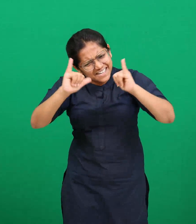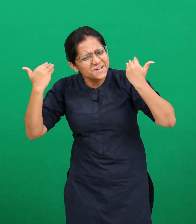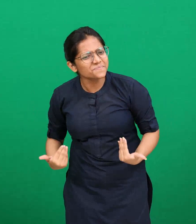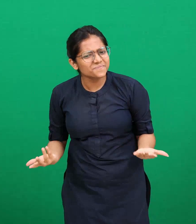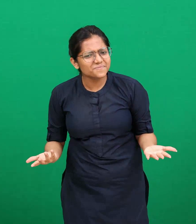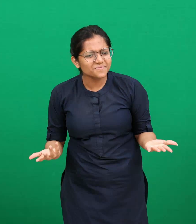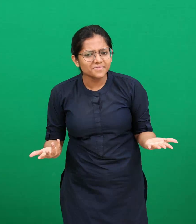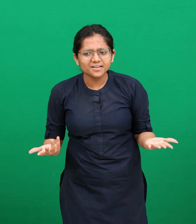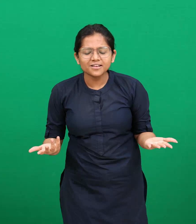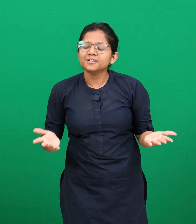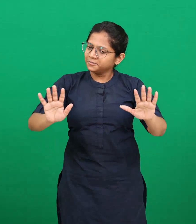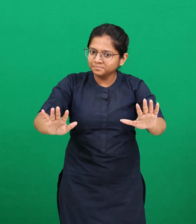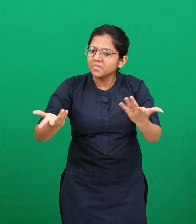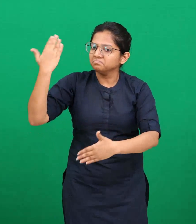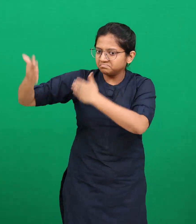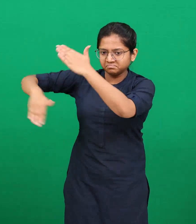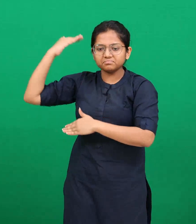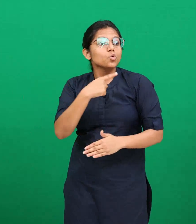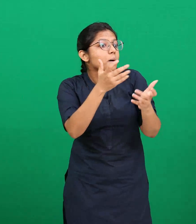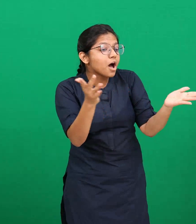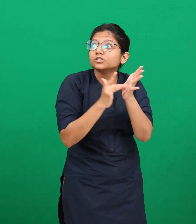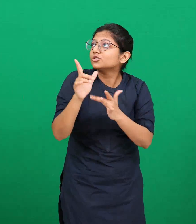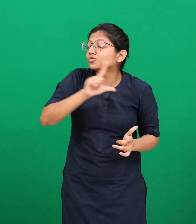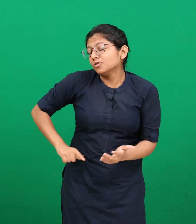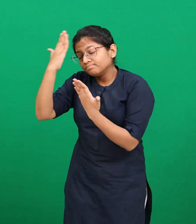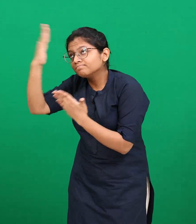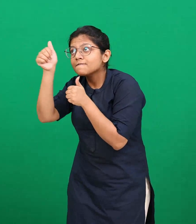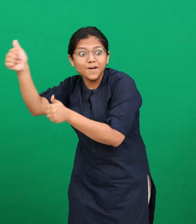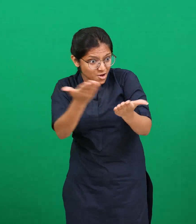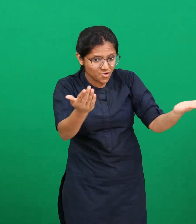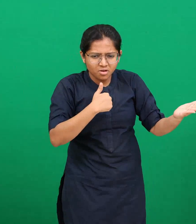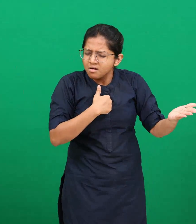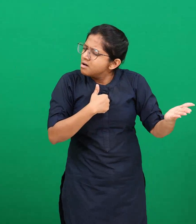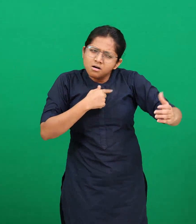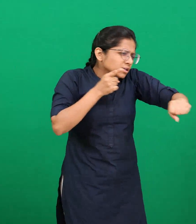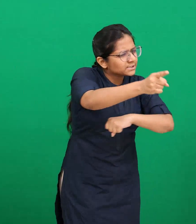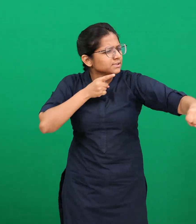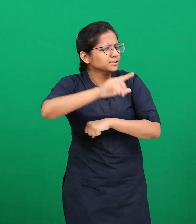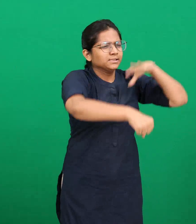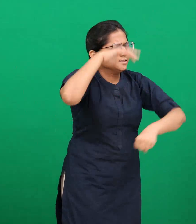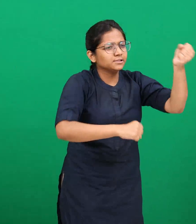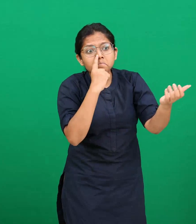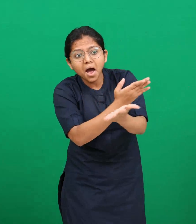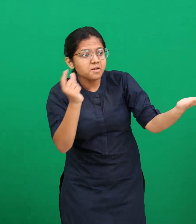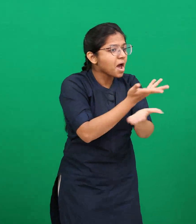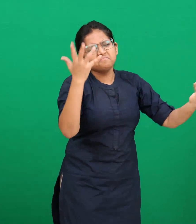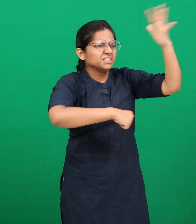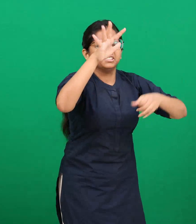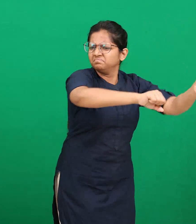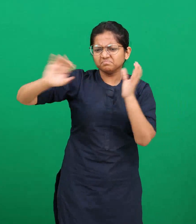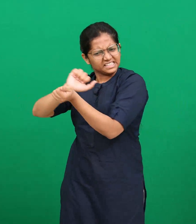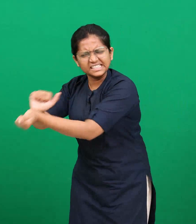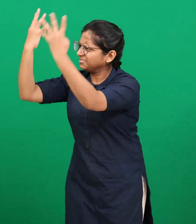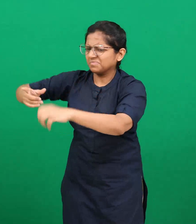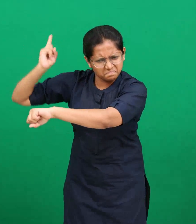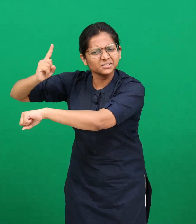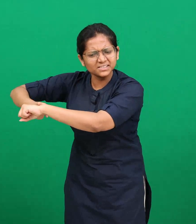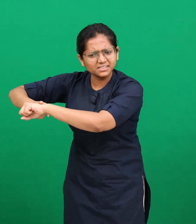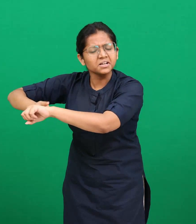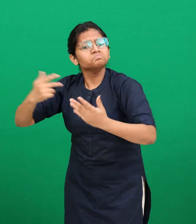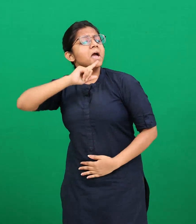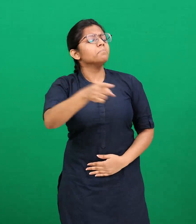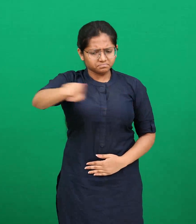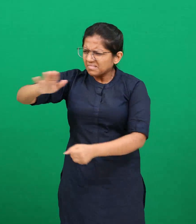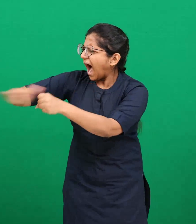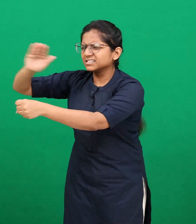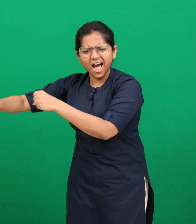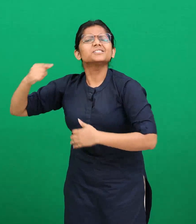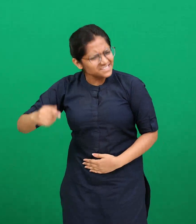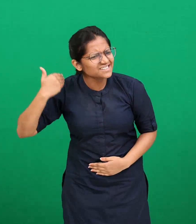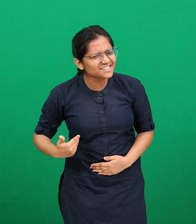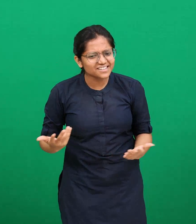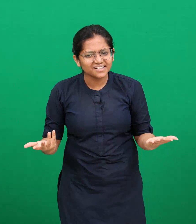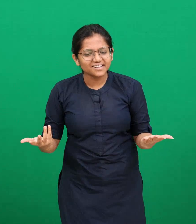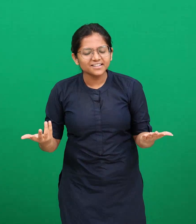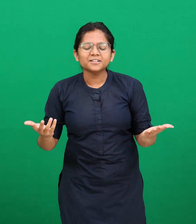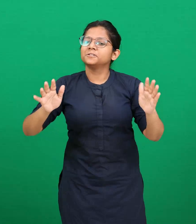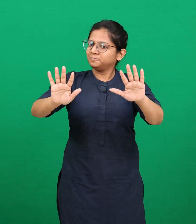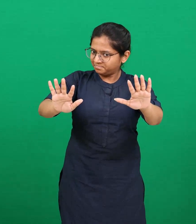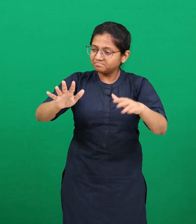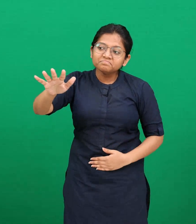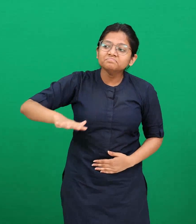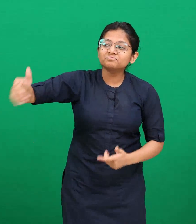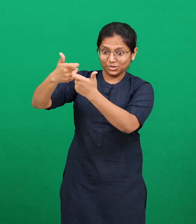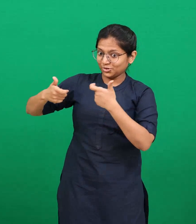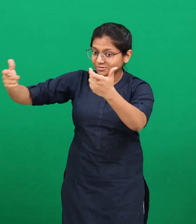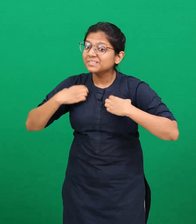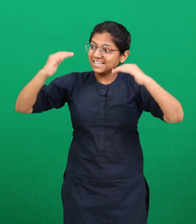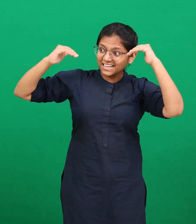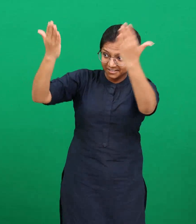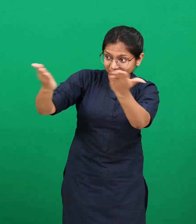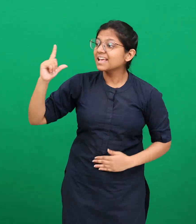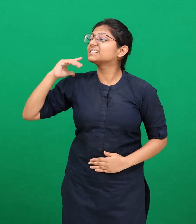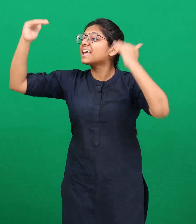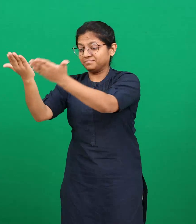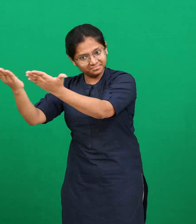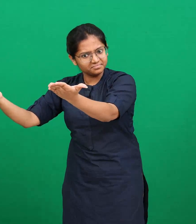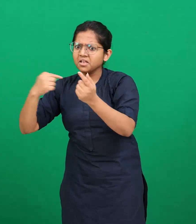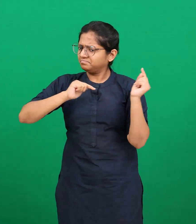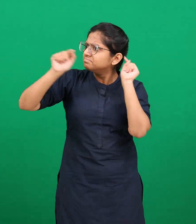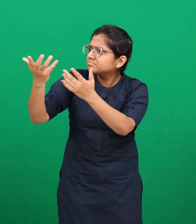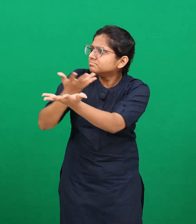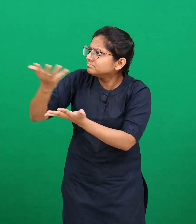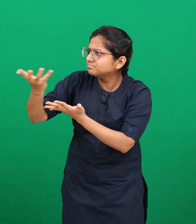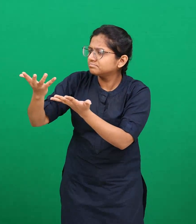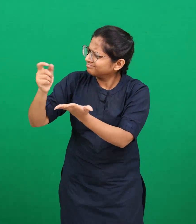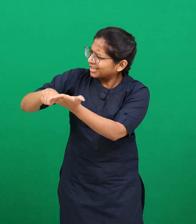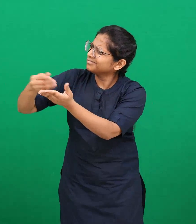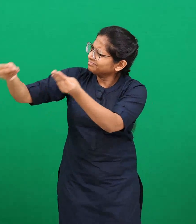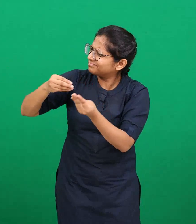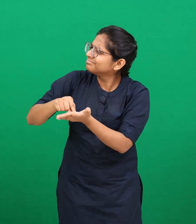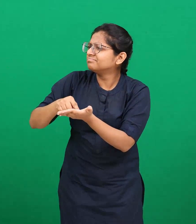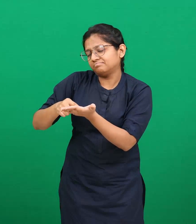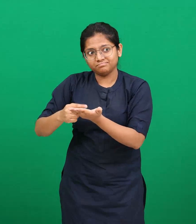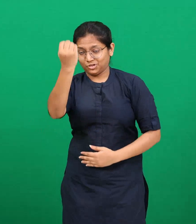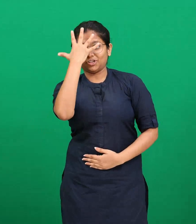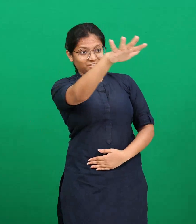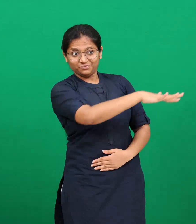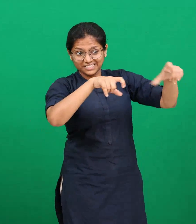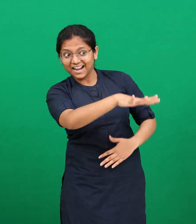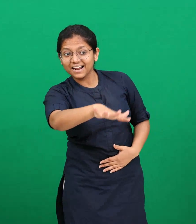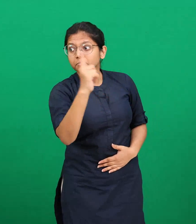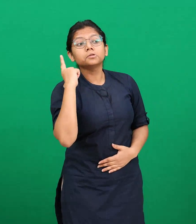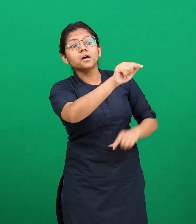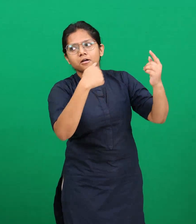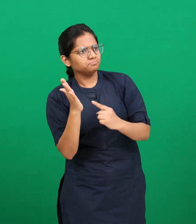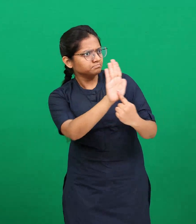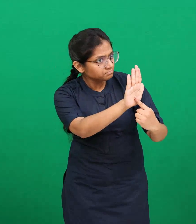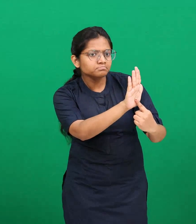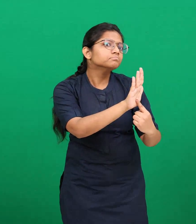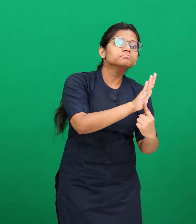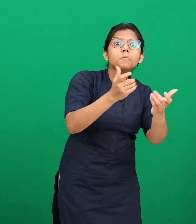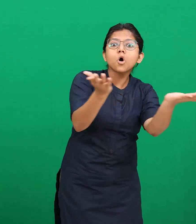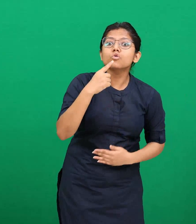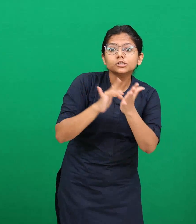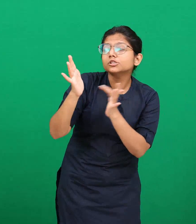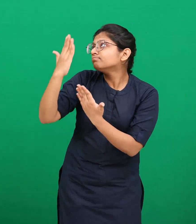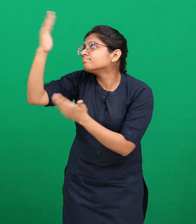I persecuted this Way even to the death, detaining both men and women and throwing them into prison, as the high priest and the whole Council can testify about me.